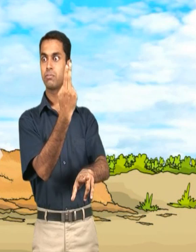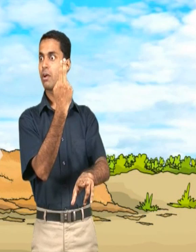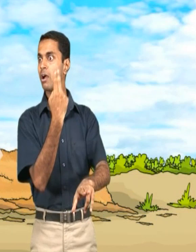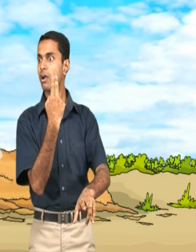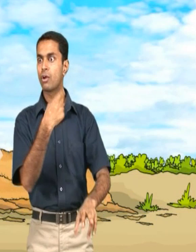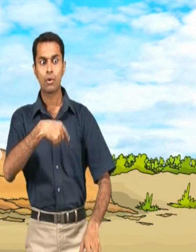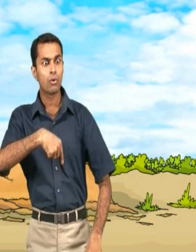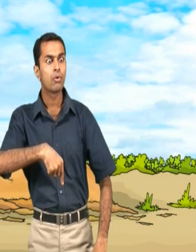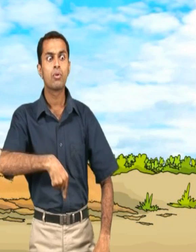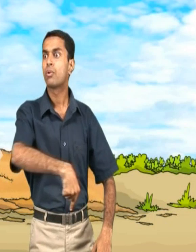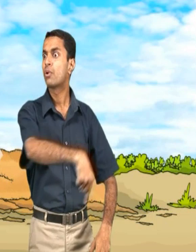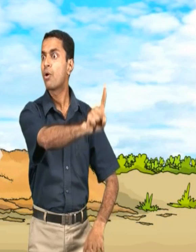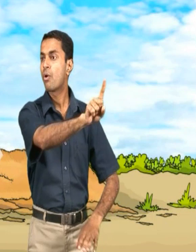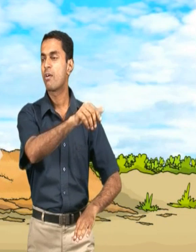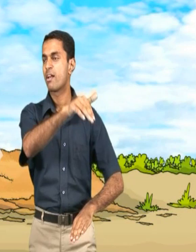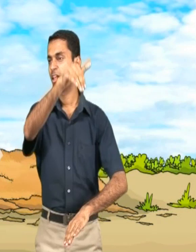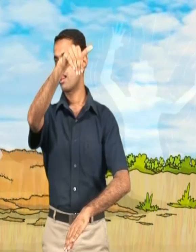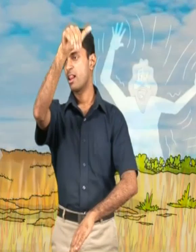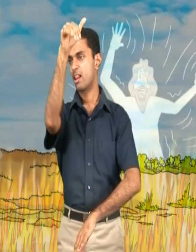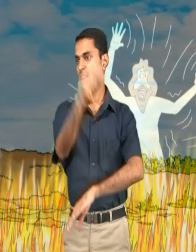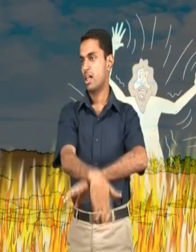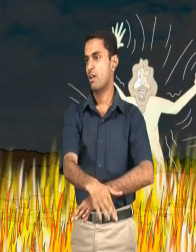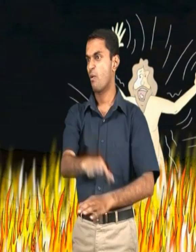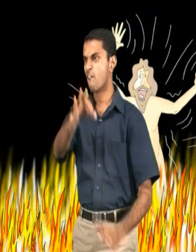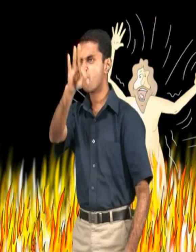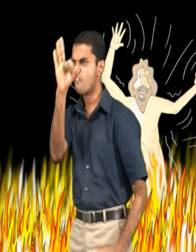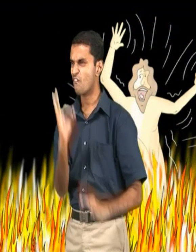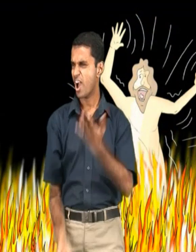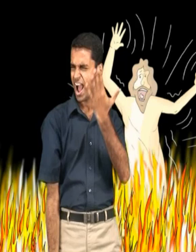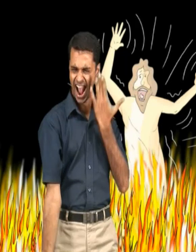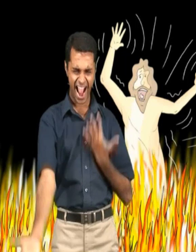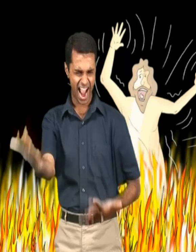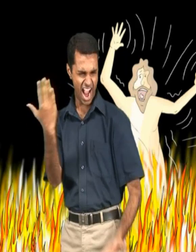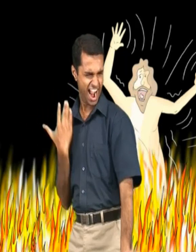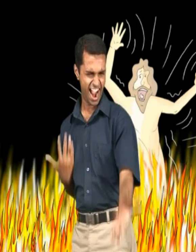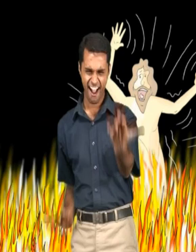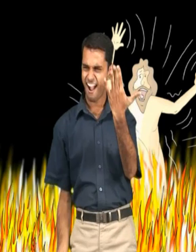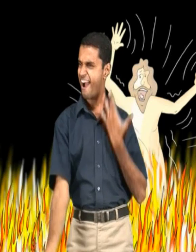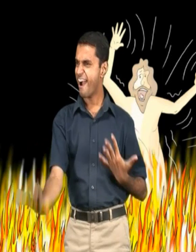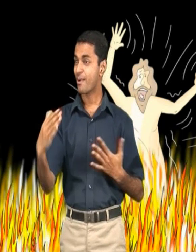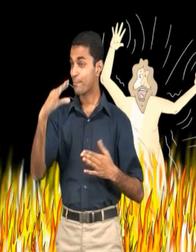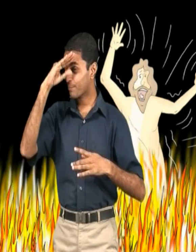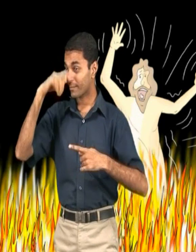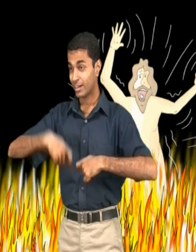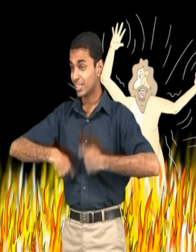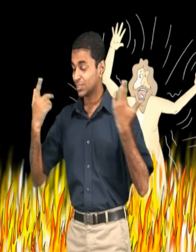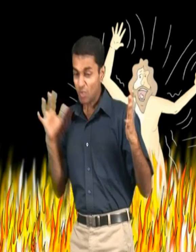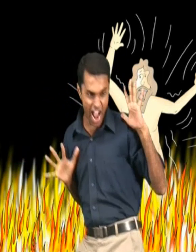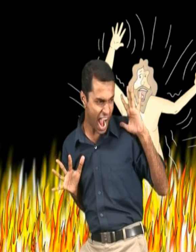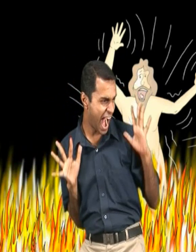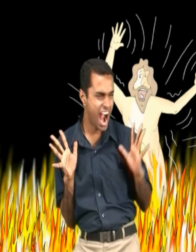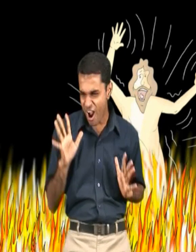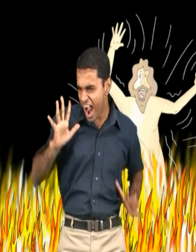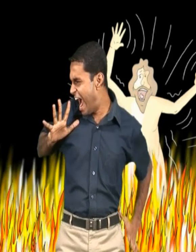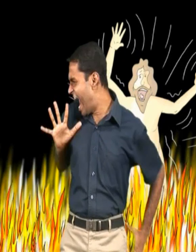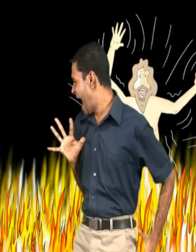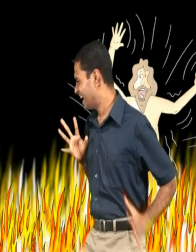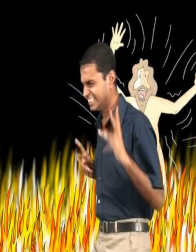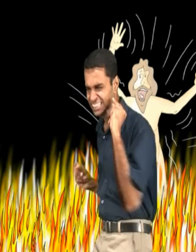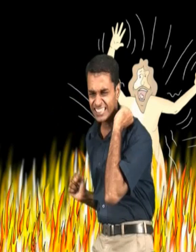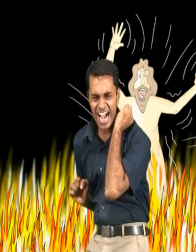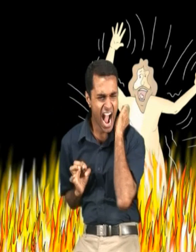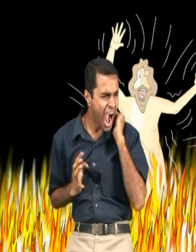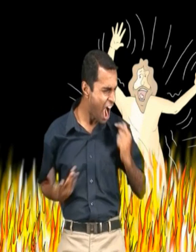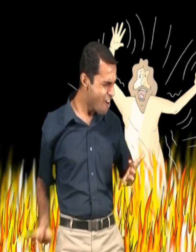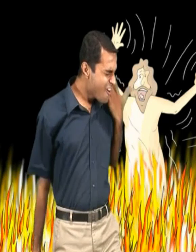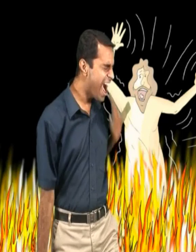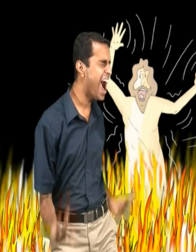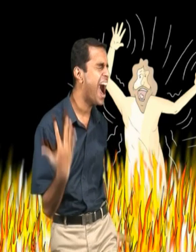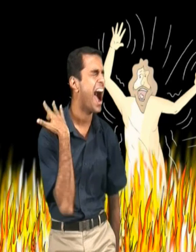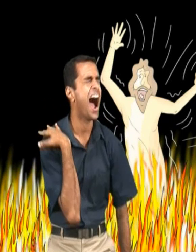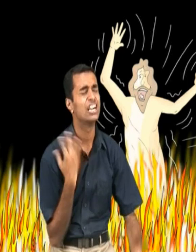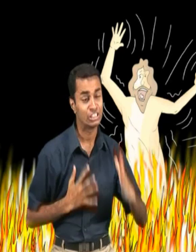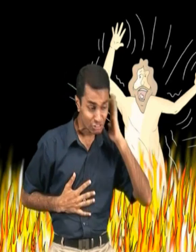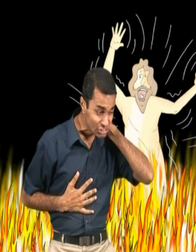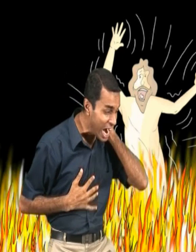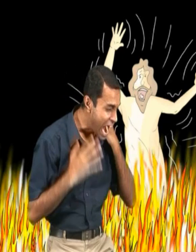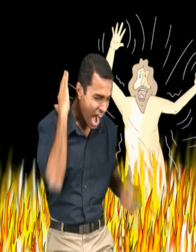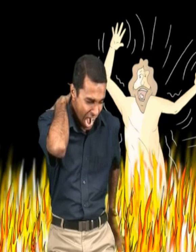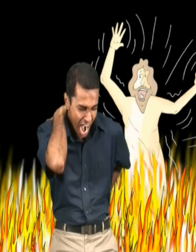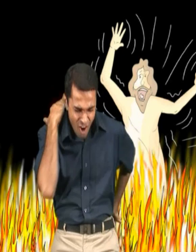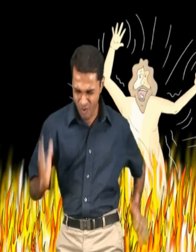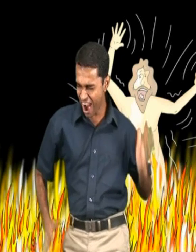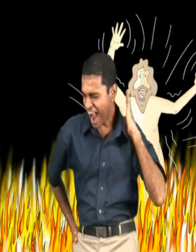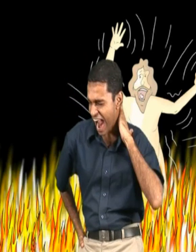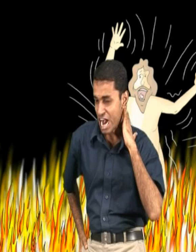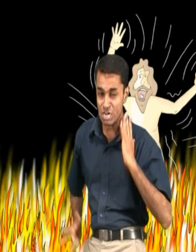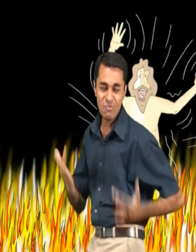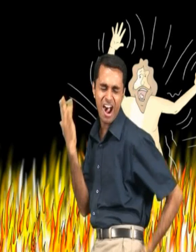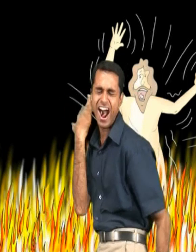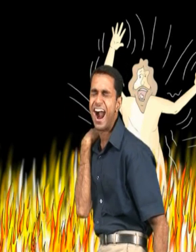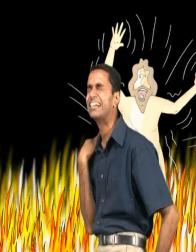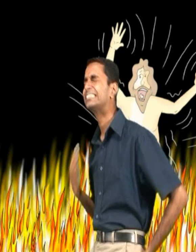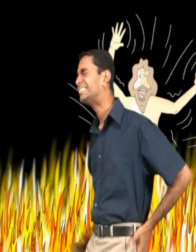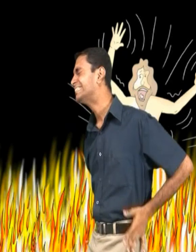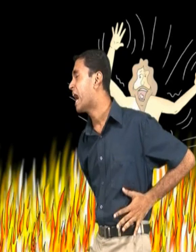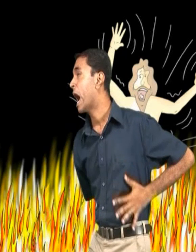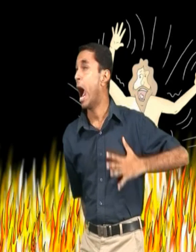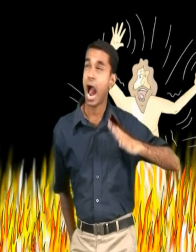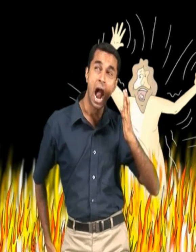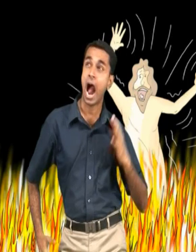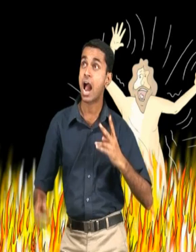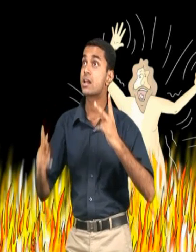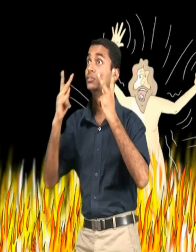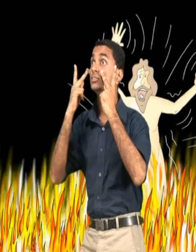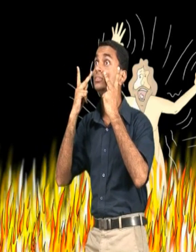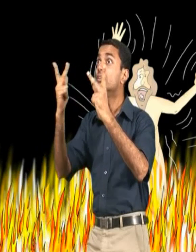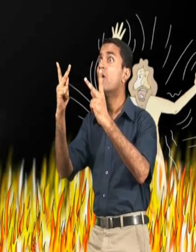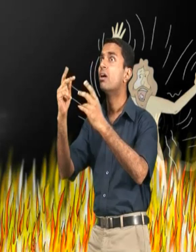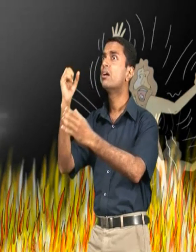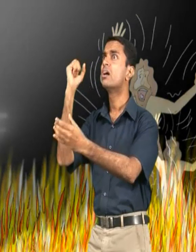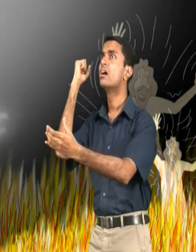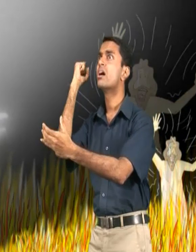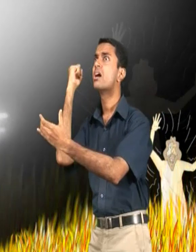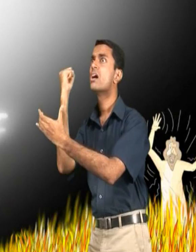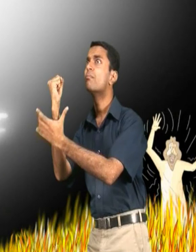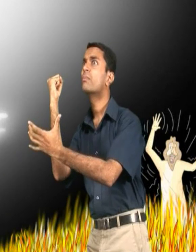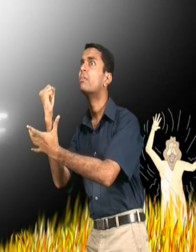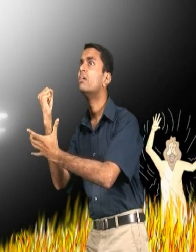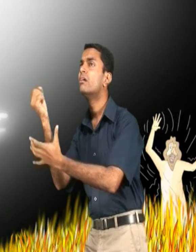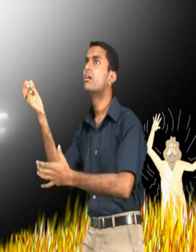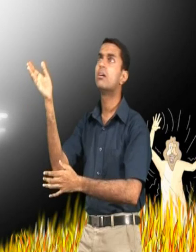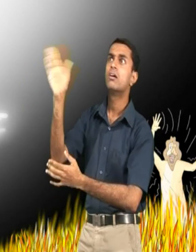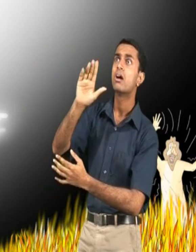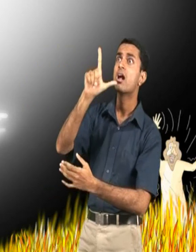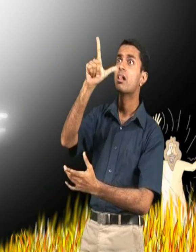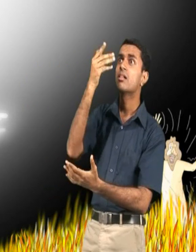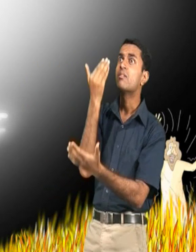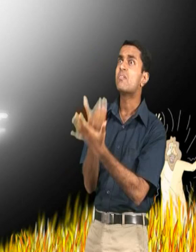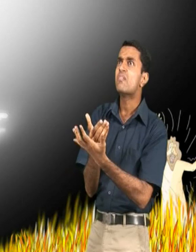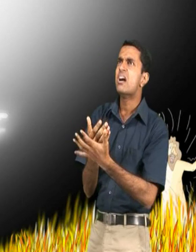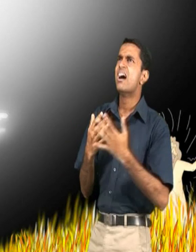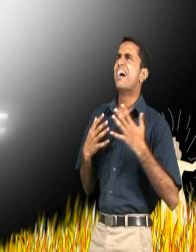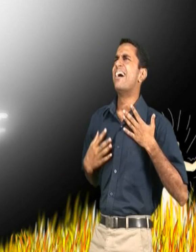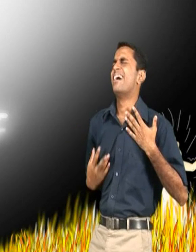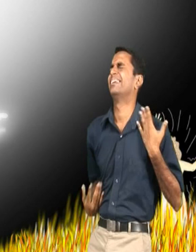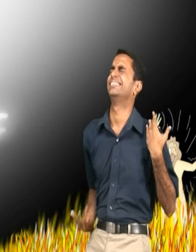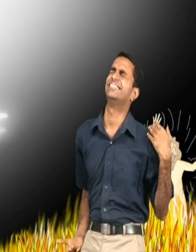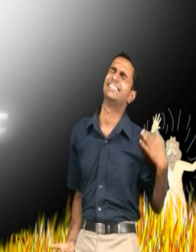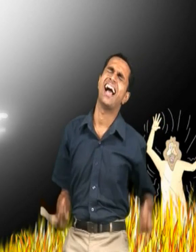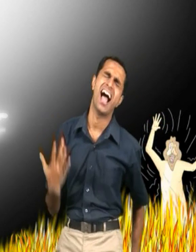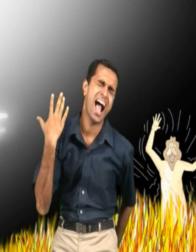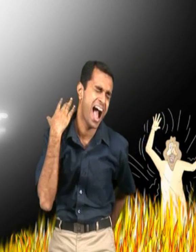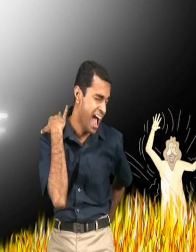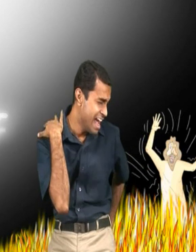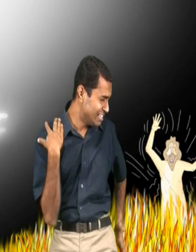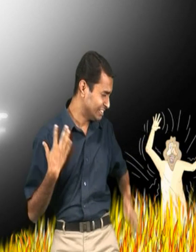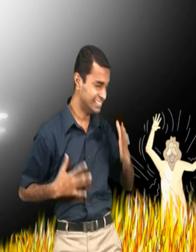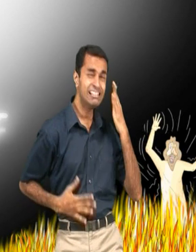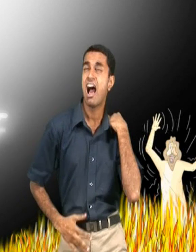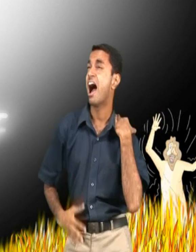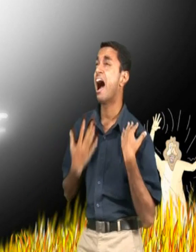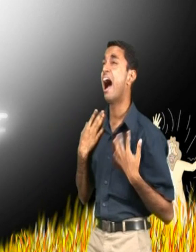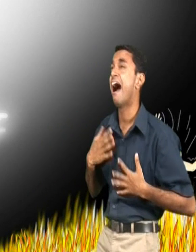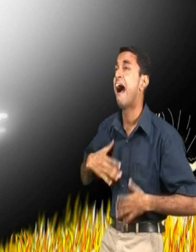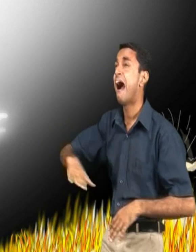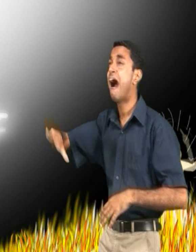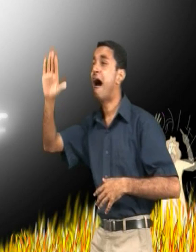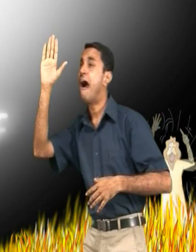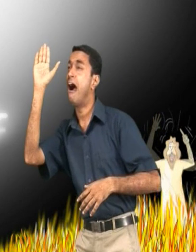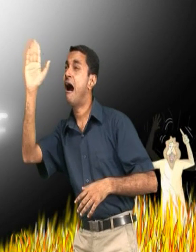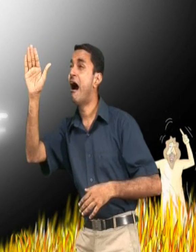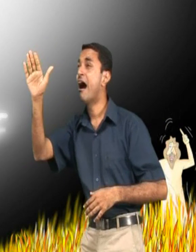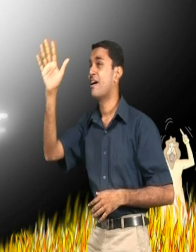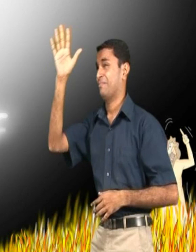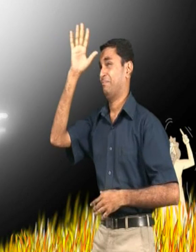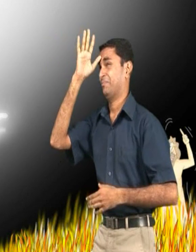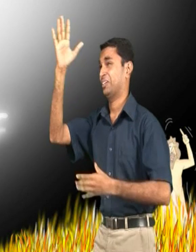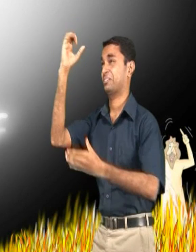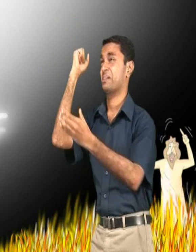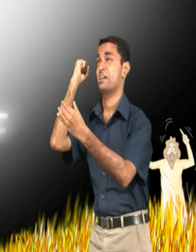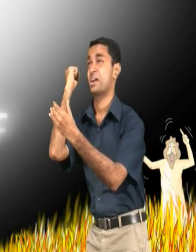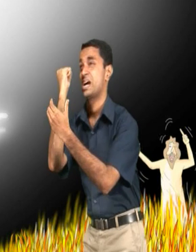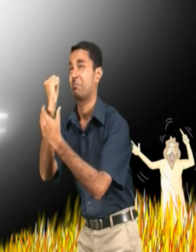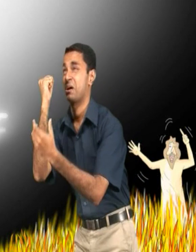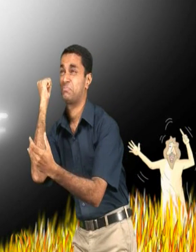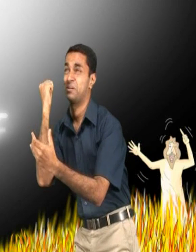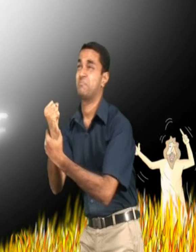In Hades, where he was in torment, he looked up and saw Abraham from afar, with Lazarus by his side.